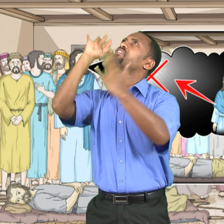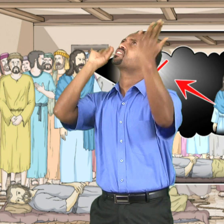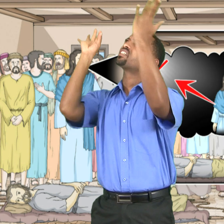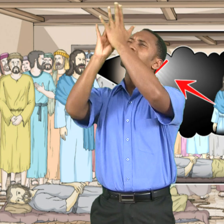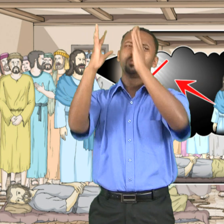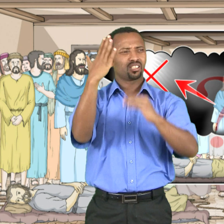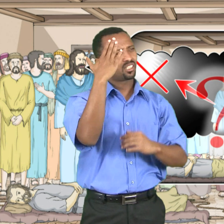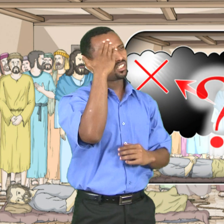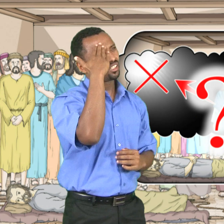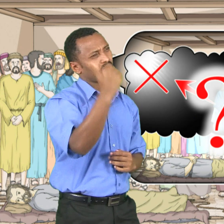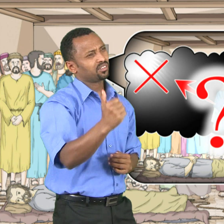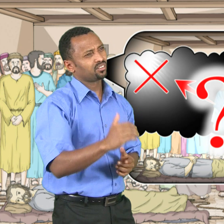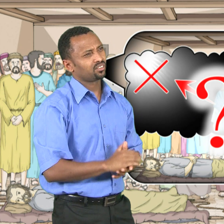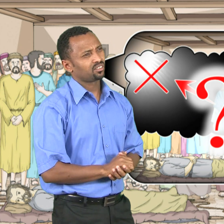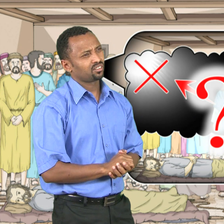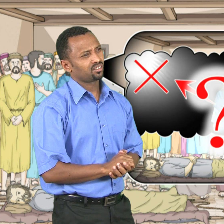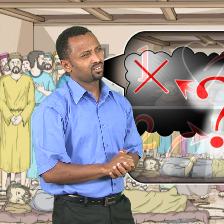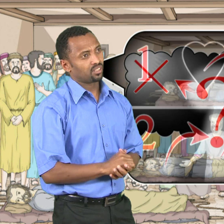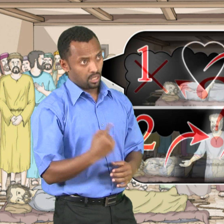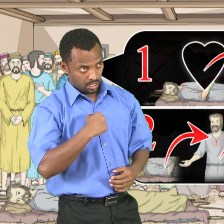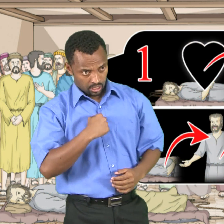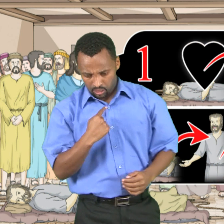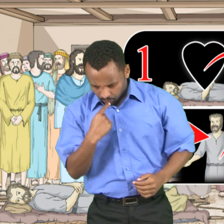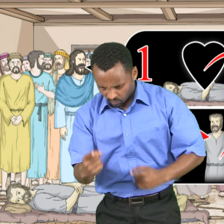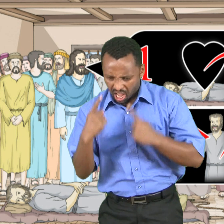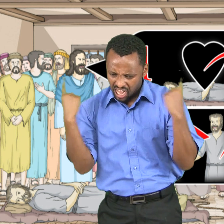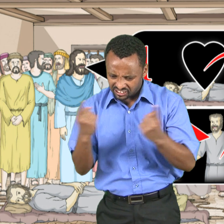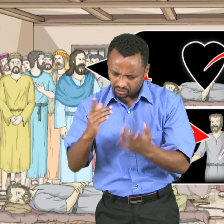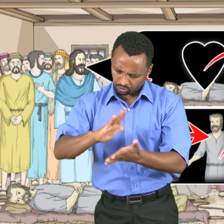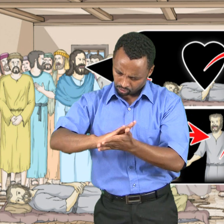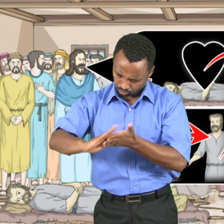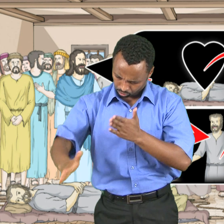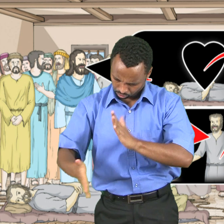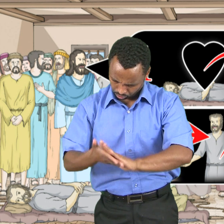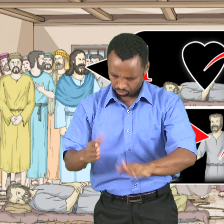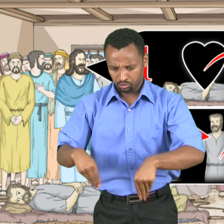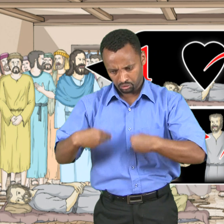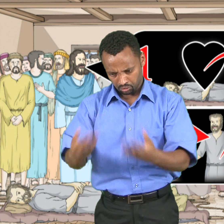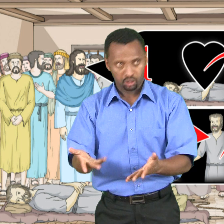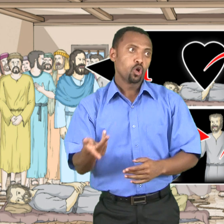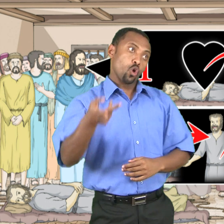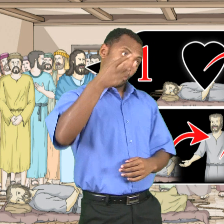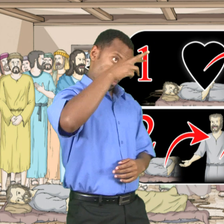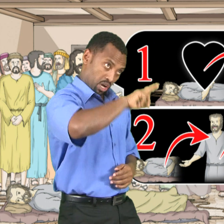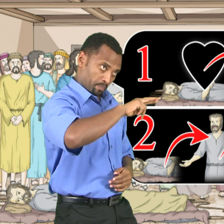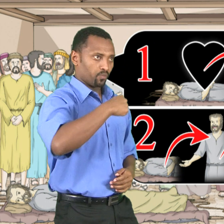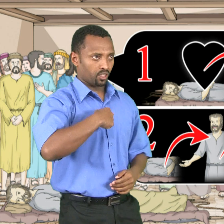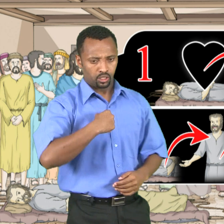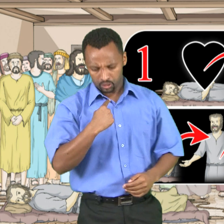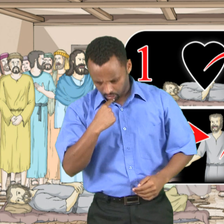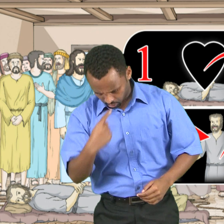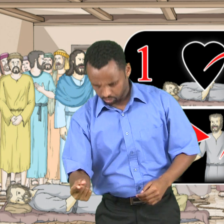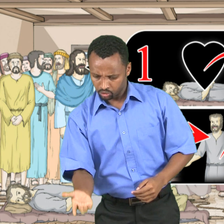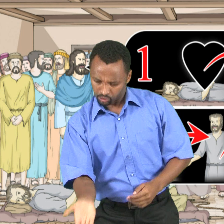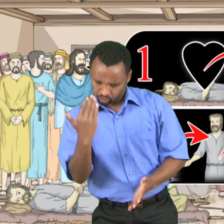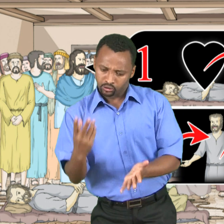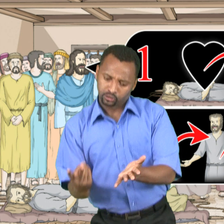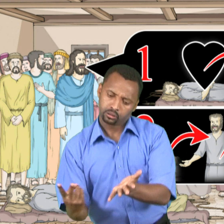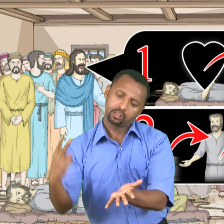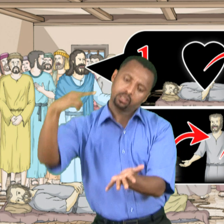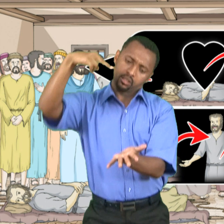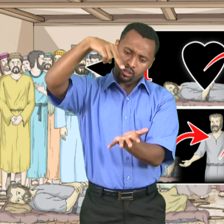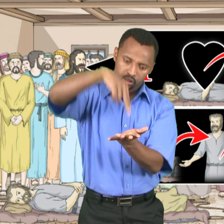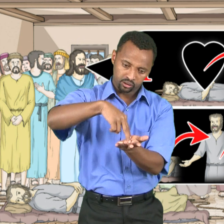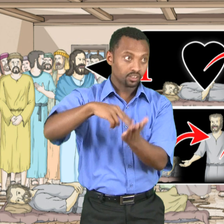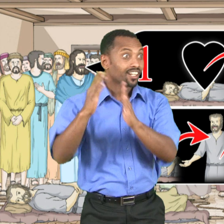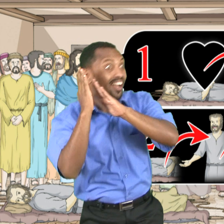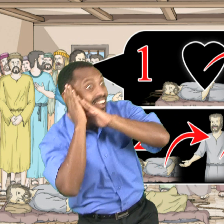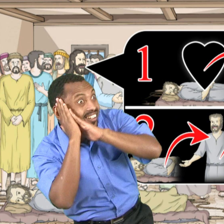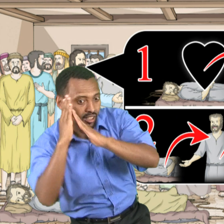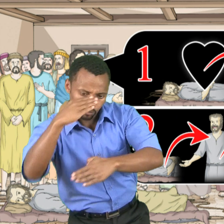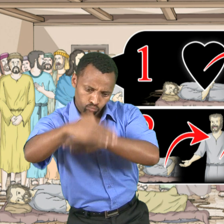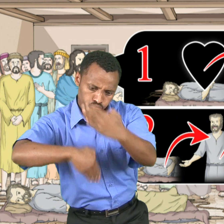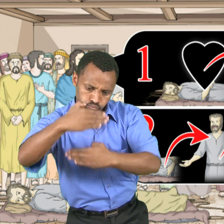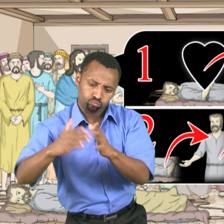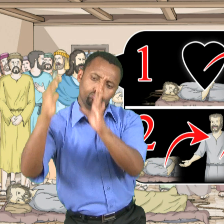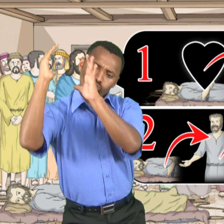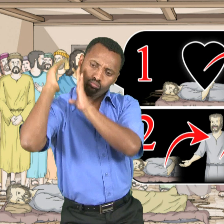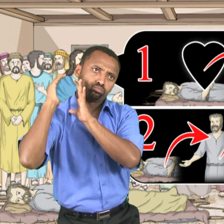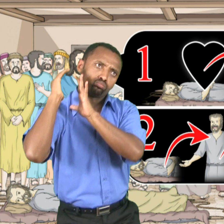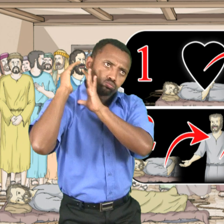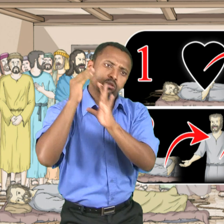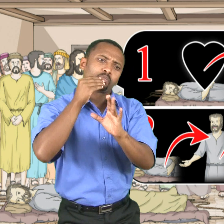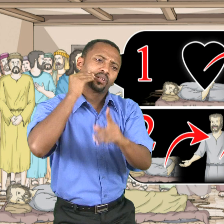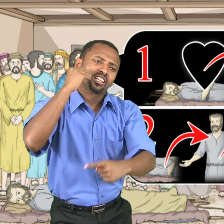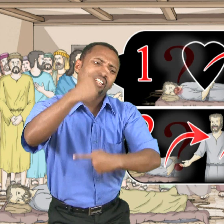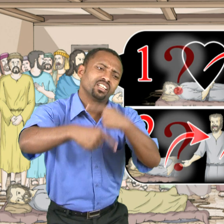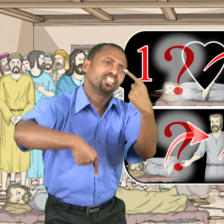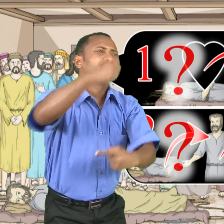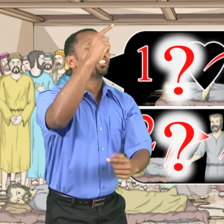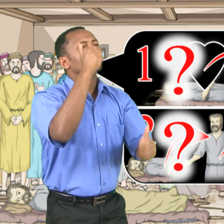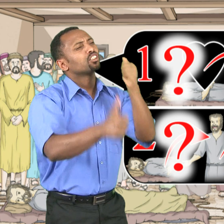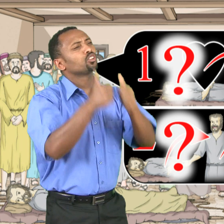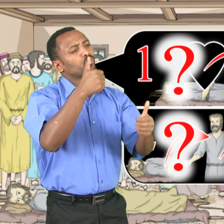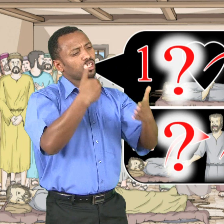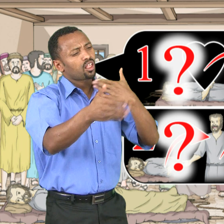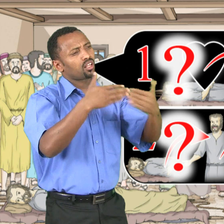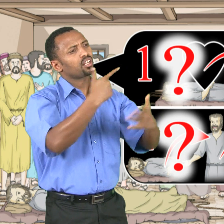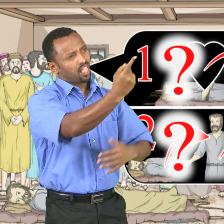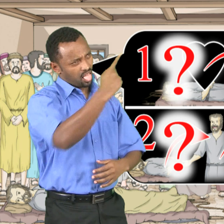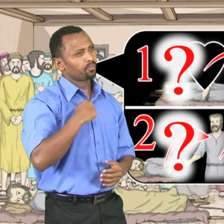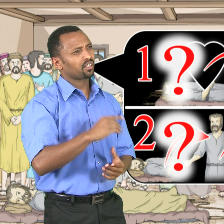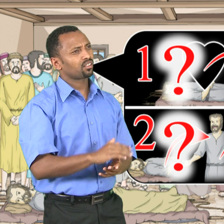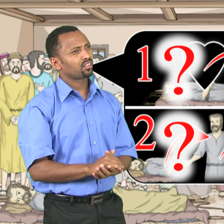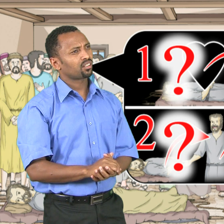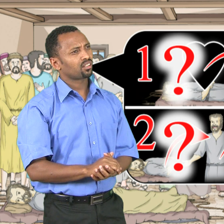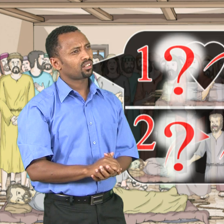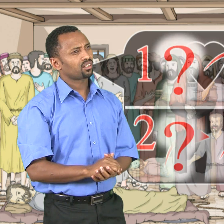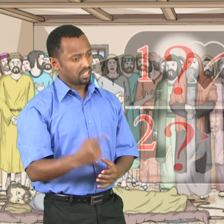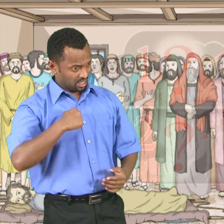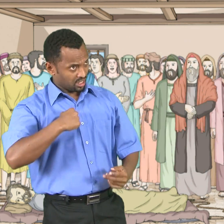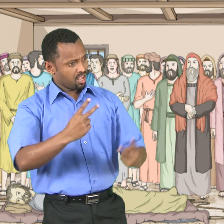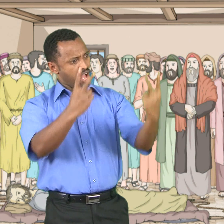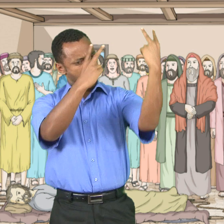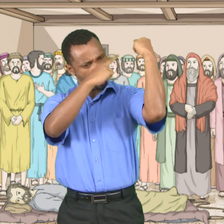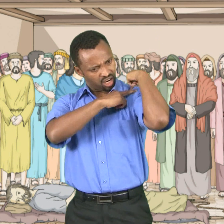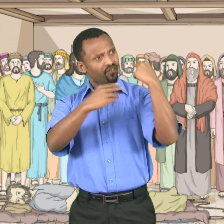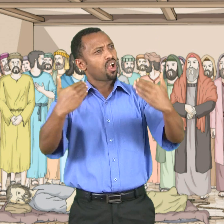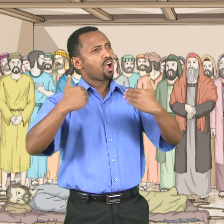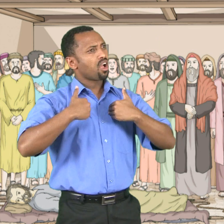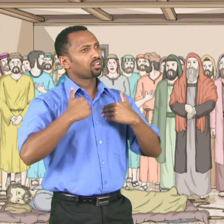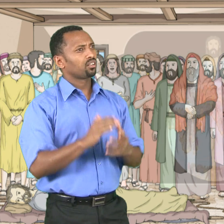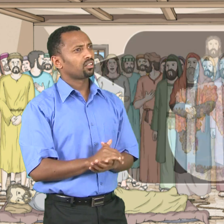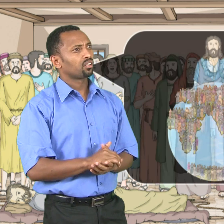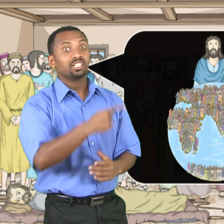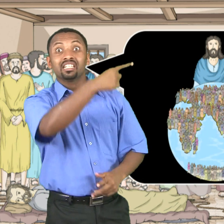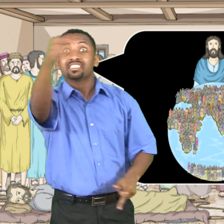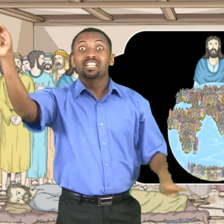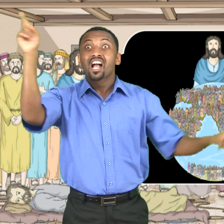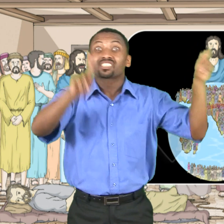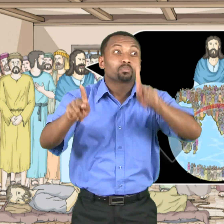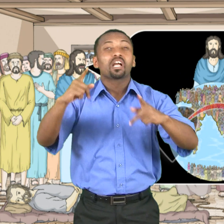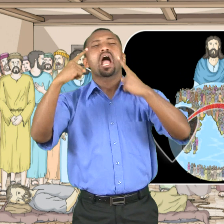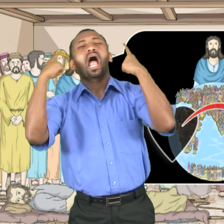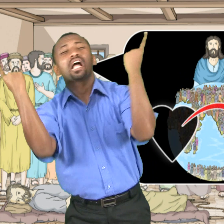“Which is easier: to say to a paralytic, ‘Your sins are forgiven,’ or to say, ‘Get up, pick up your mat, and walk’?